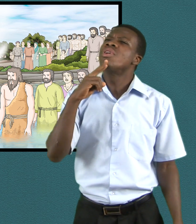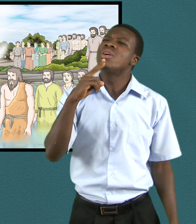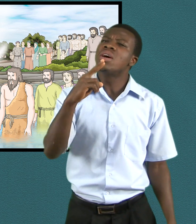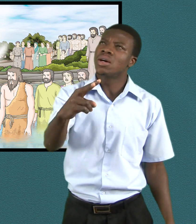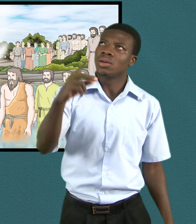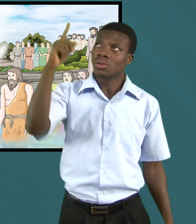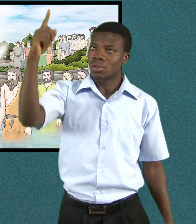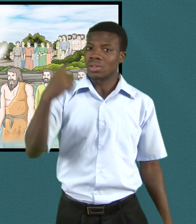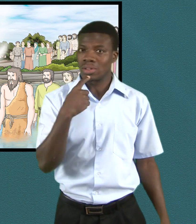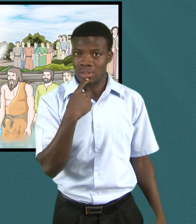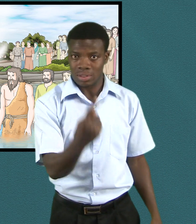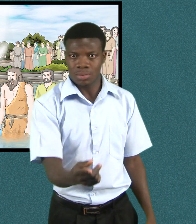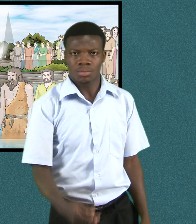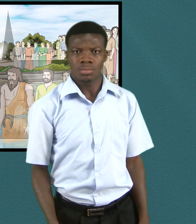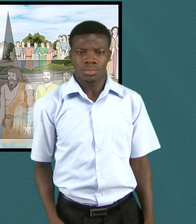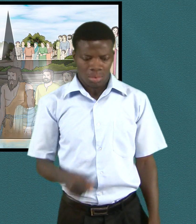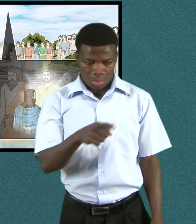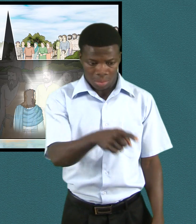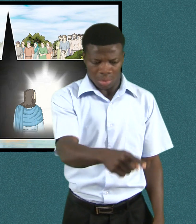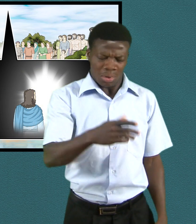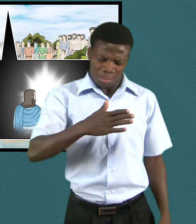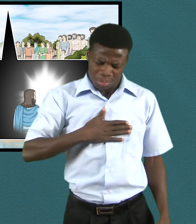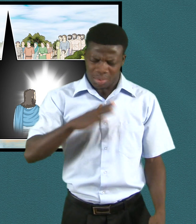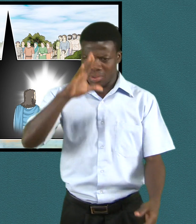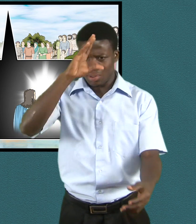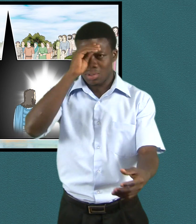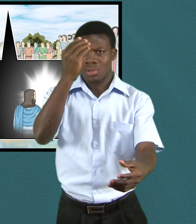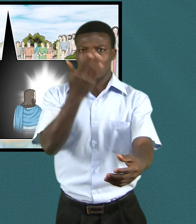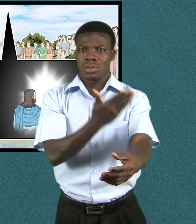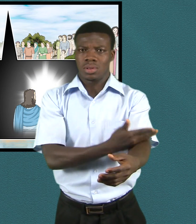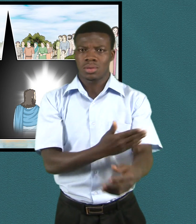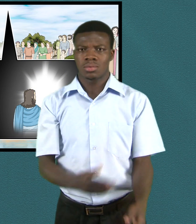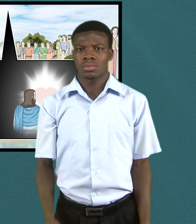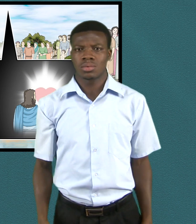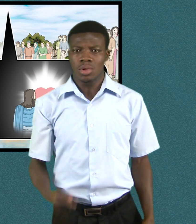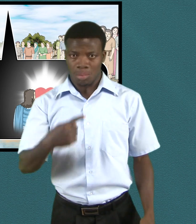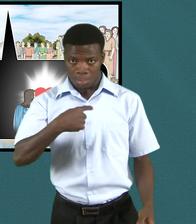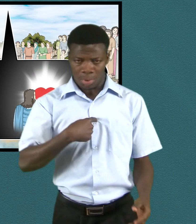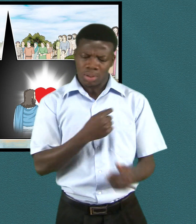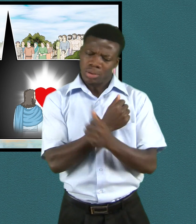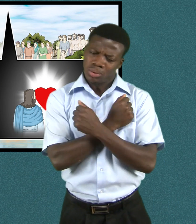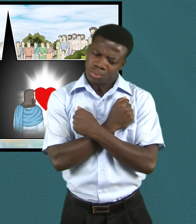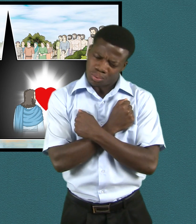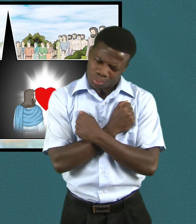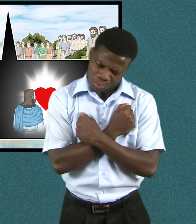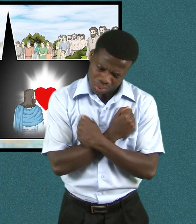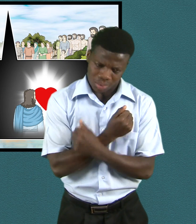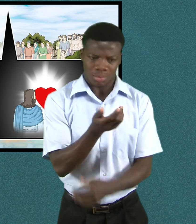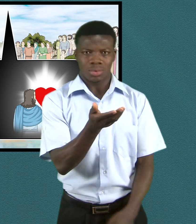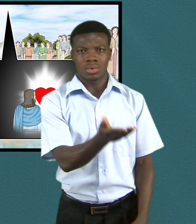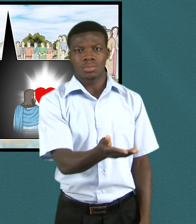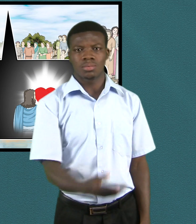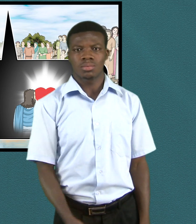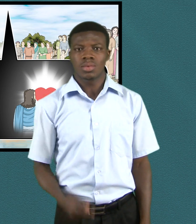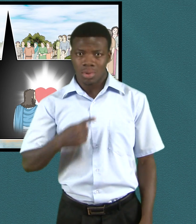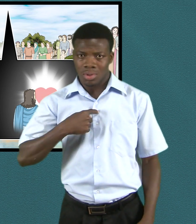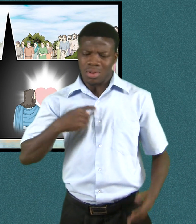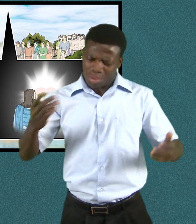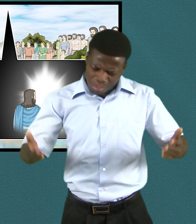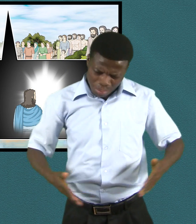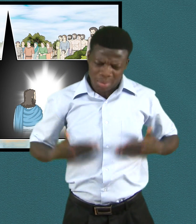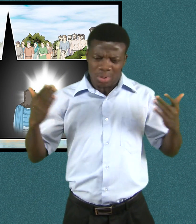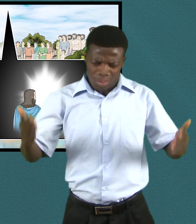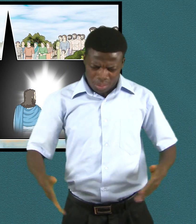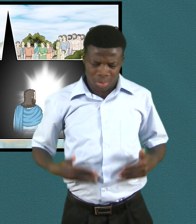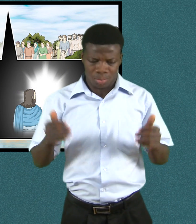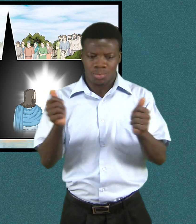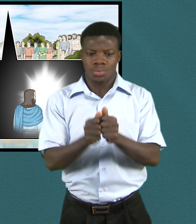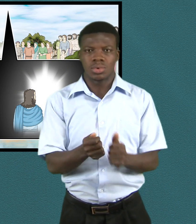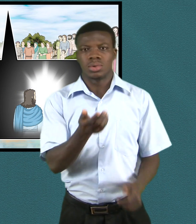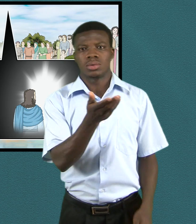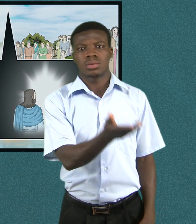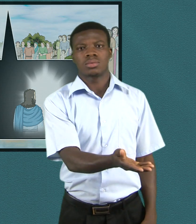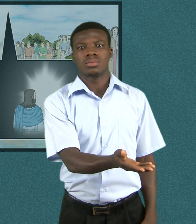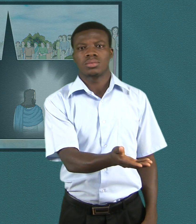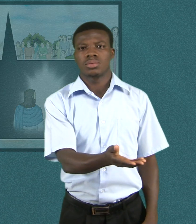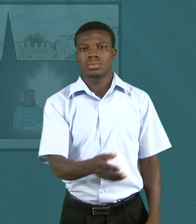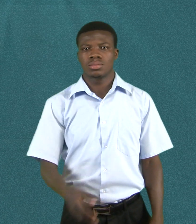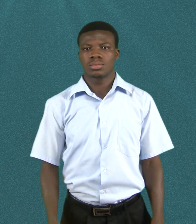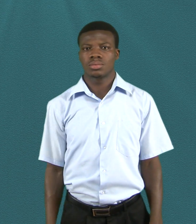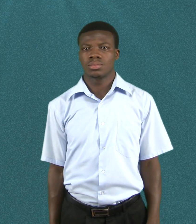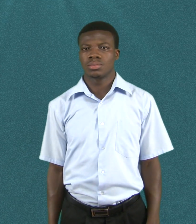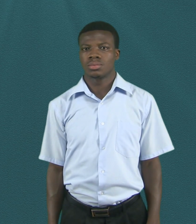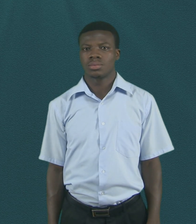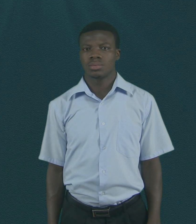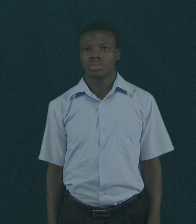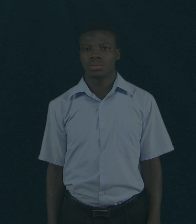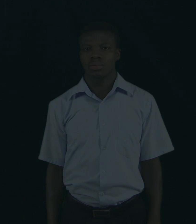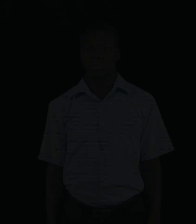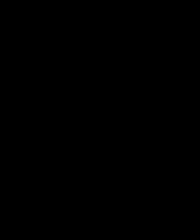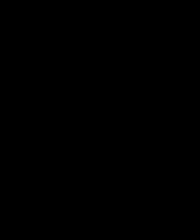And a voice from heaven said, “This is My beloved Son, in whom I am well pleased!”